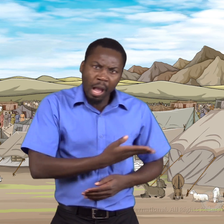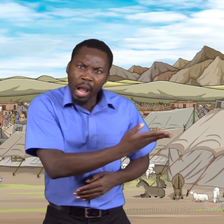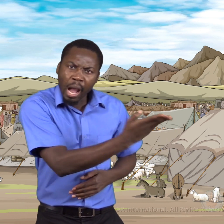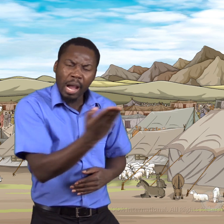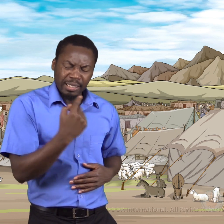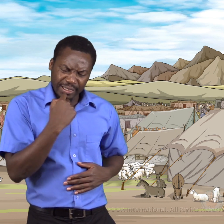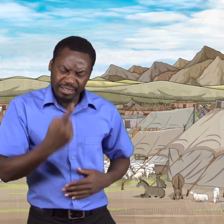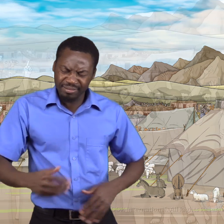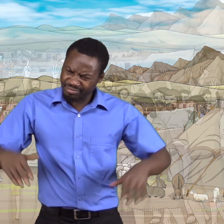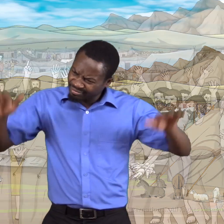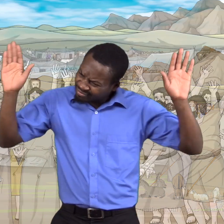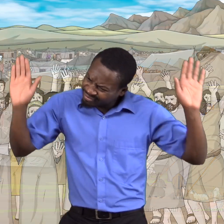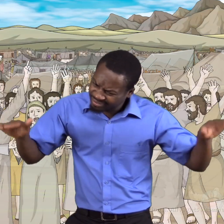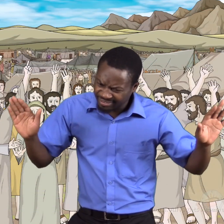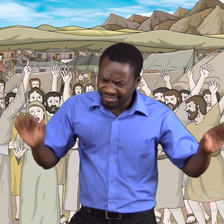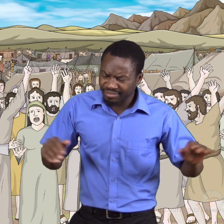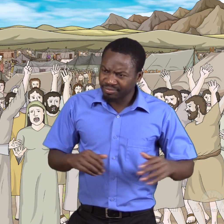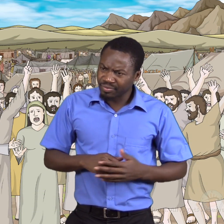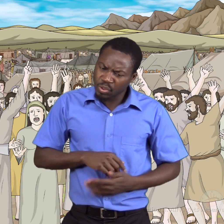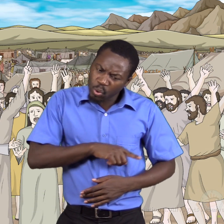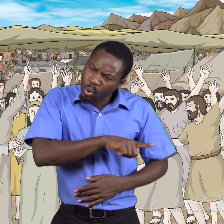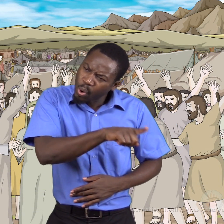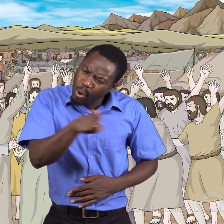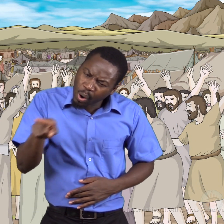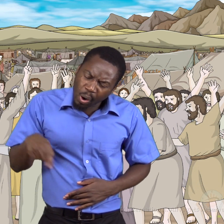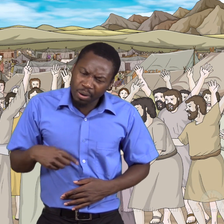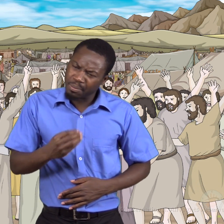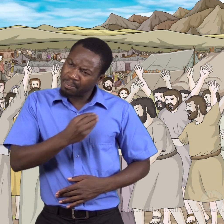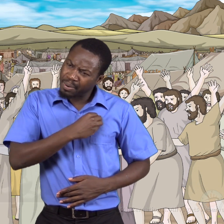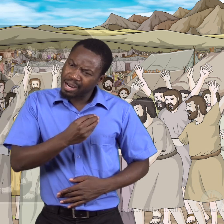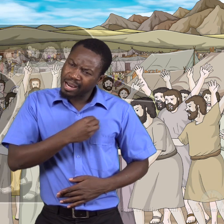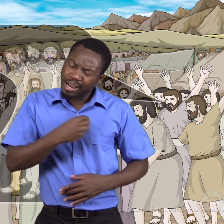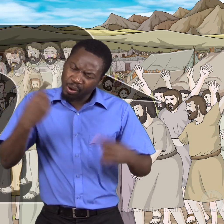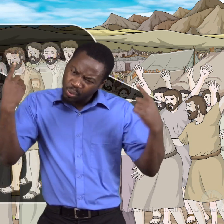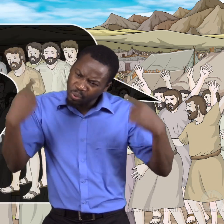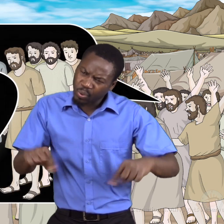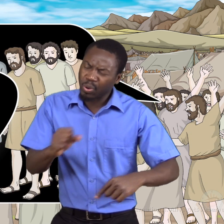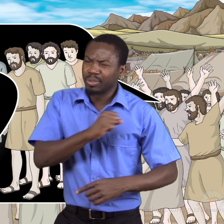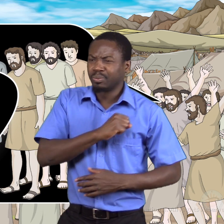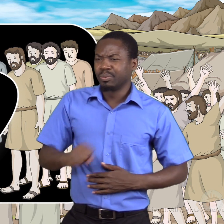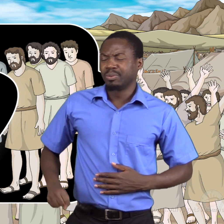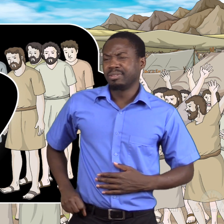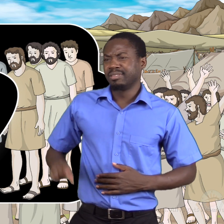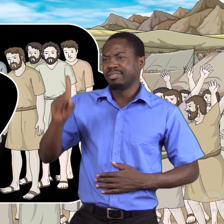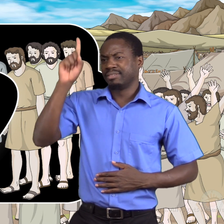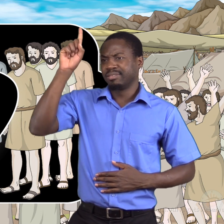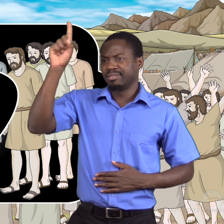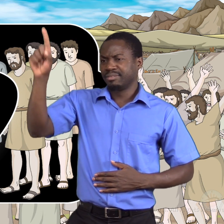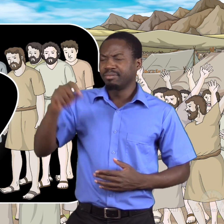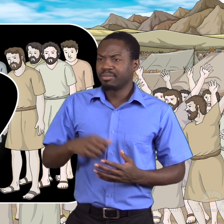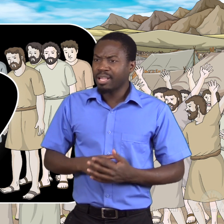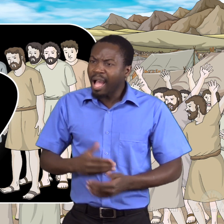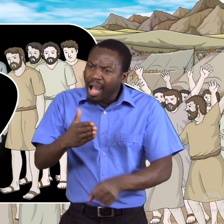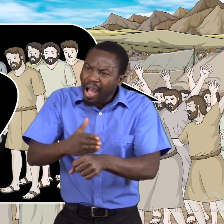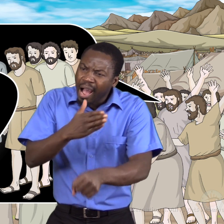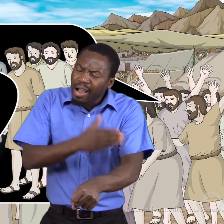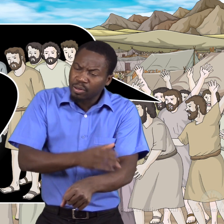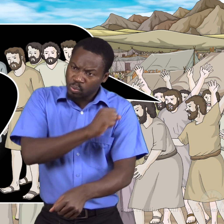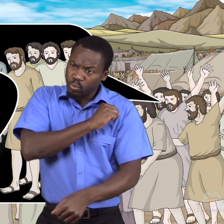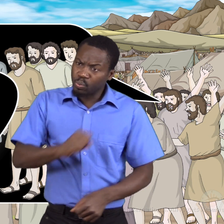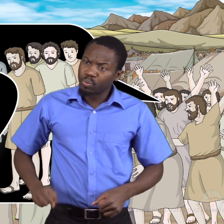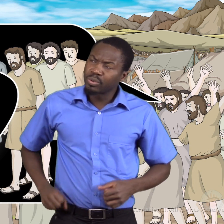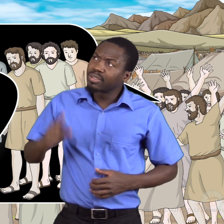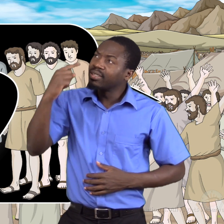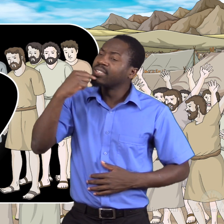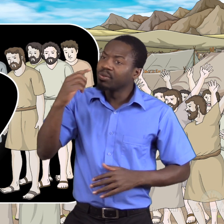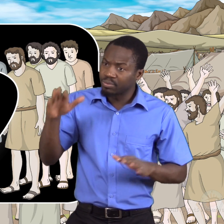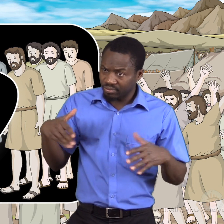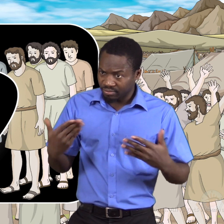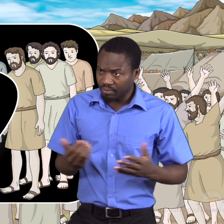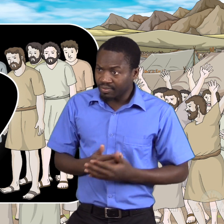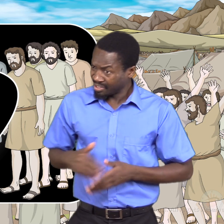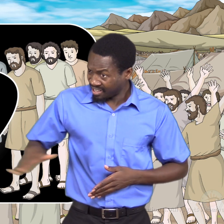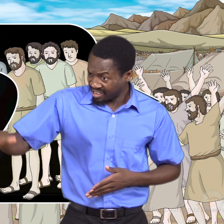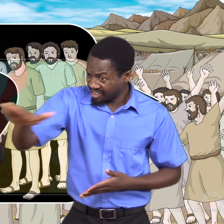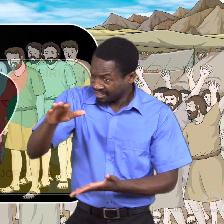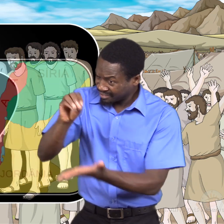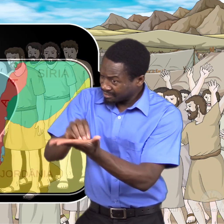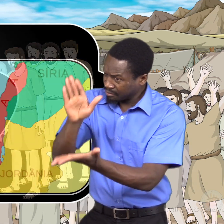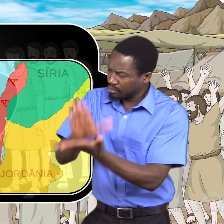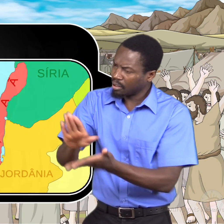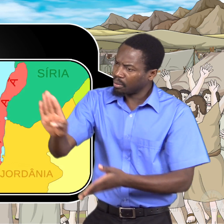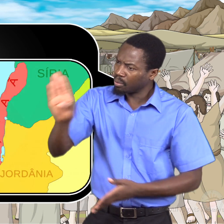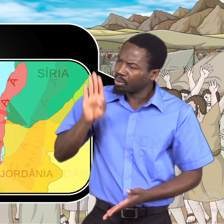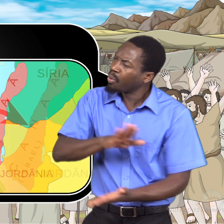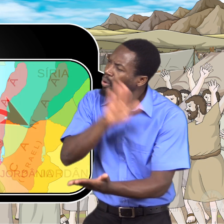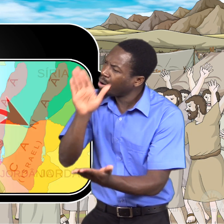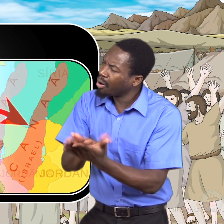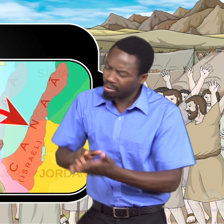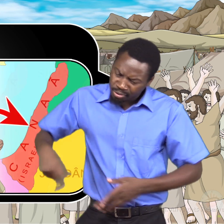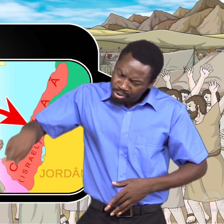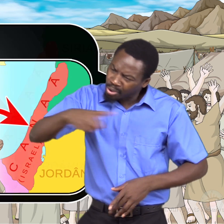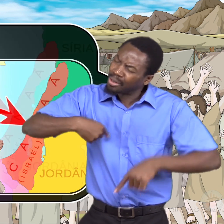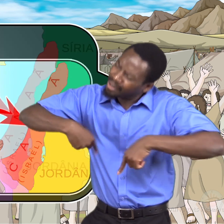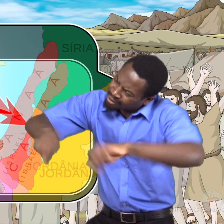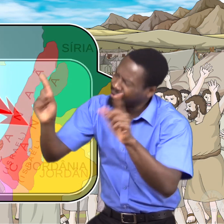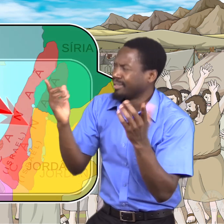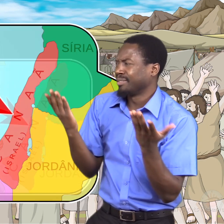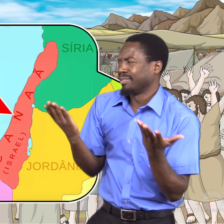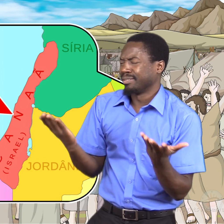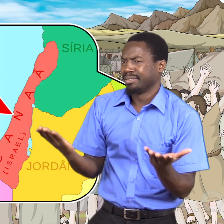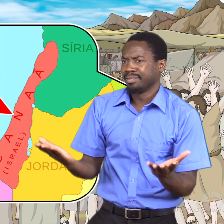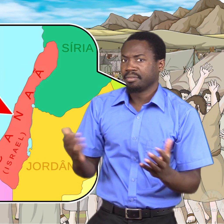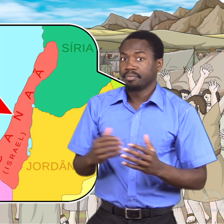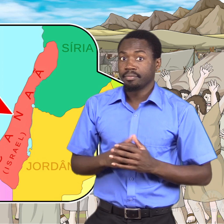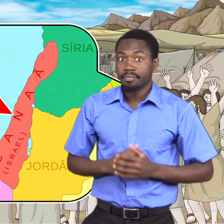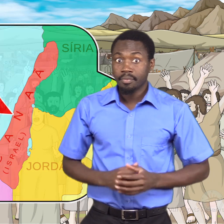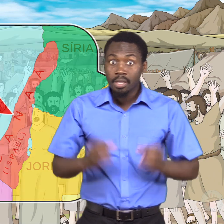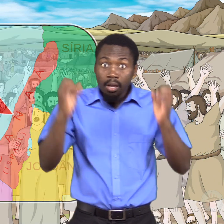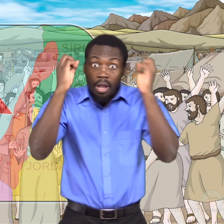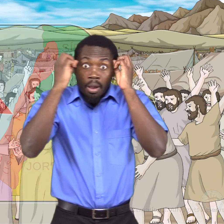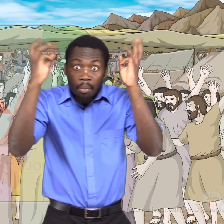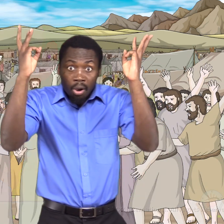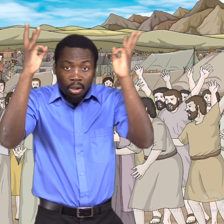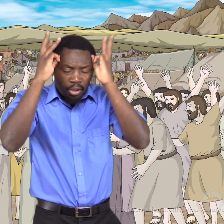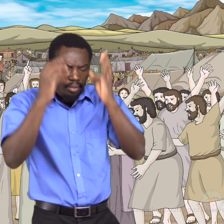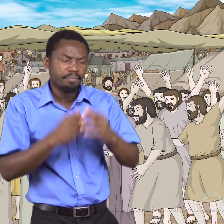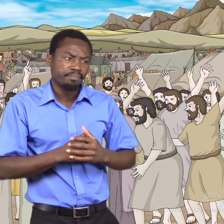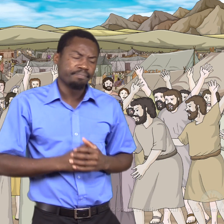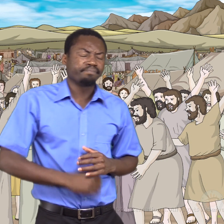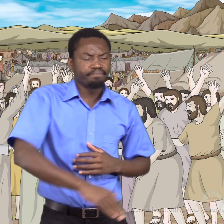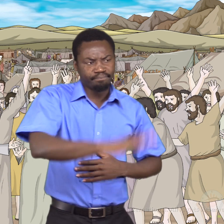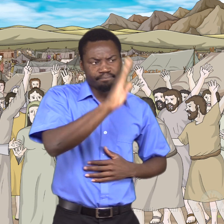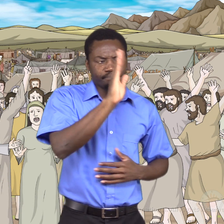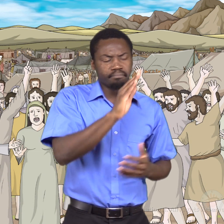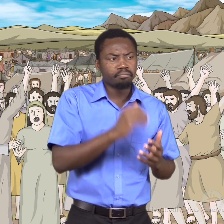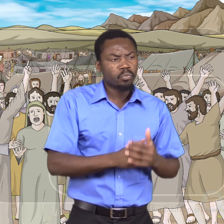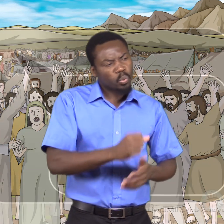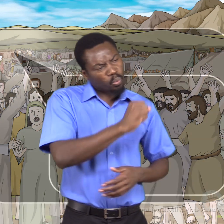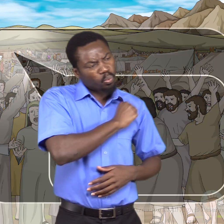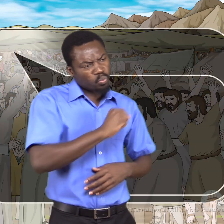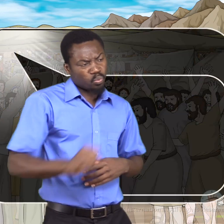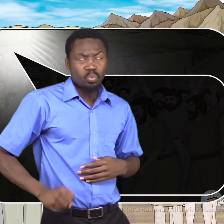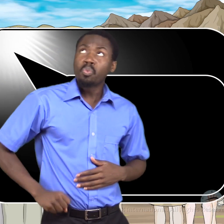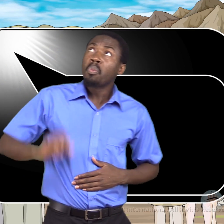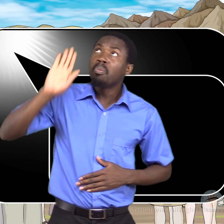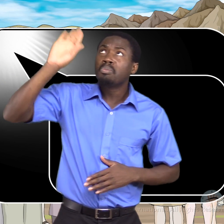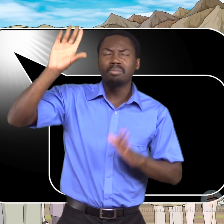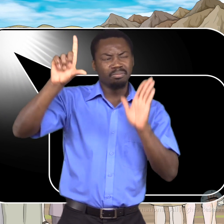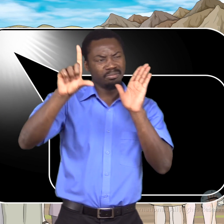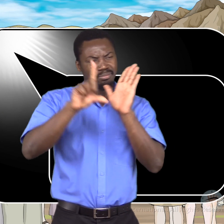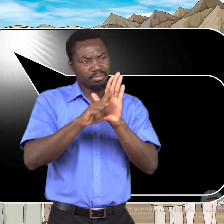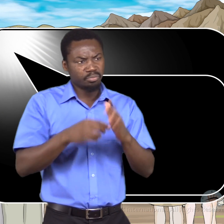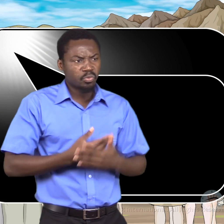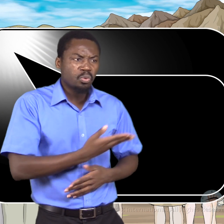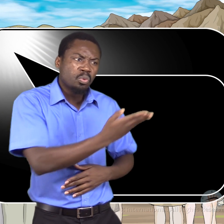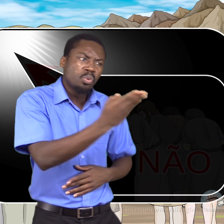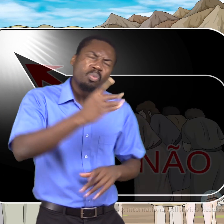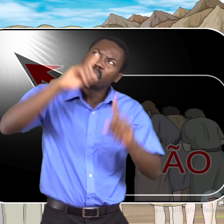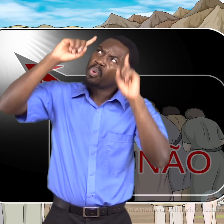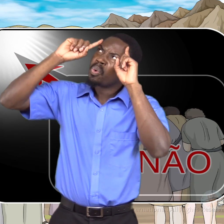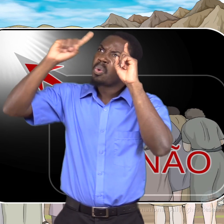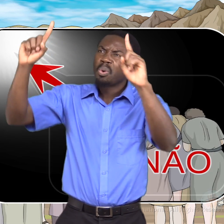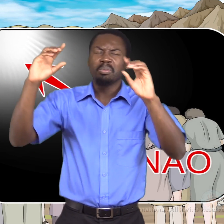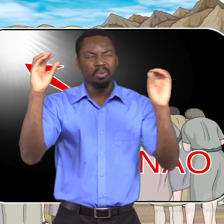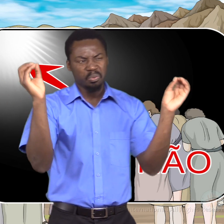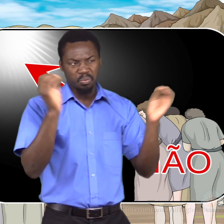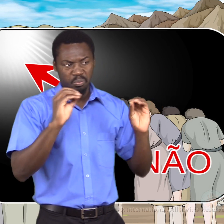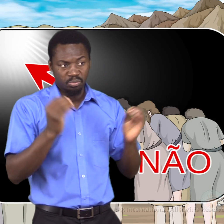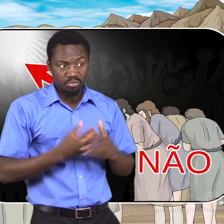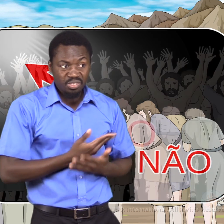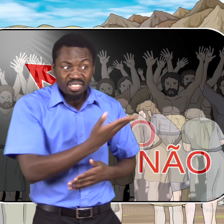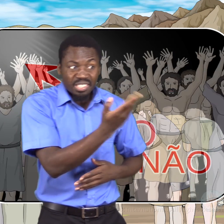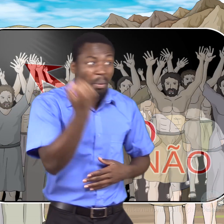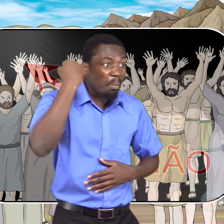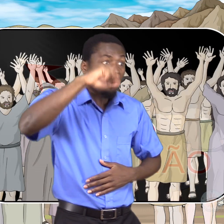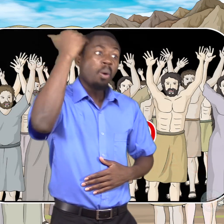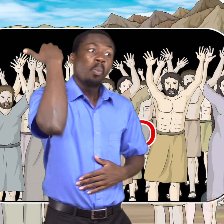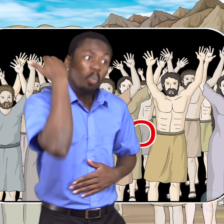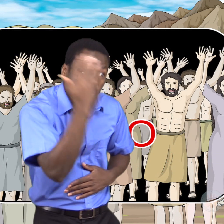“We have indeed sinned,” they said, “but we will go to the place the LORD has promised.” But Moses said, “Why are you transgressing the commandment of the LORD? This will not succeed!